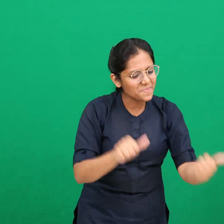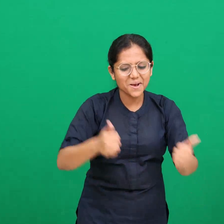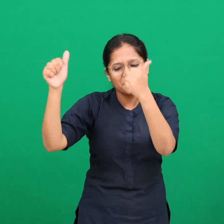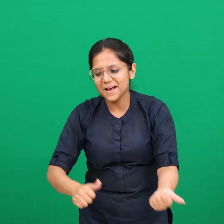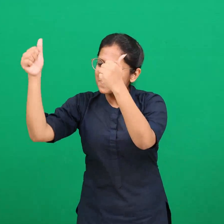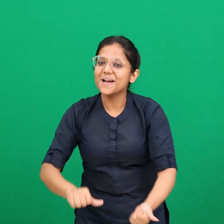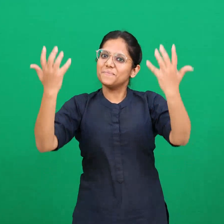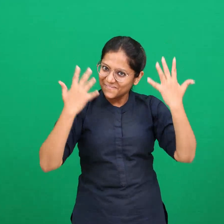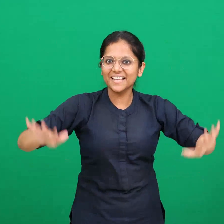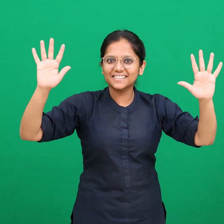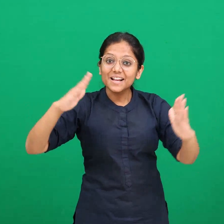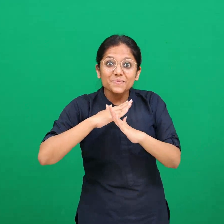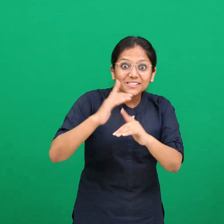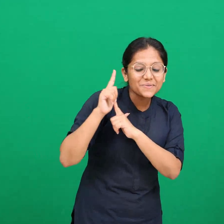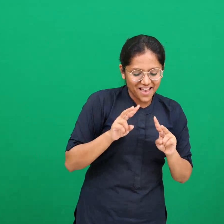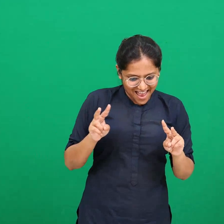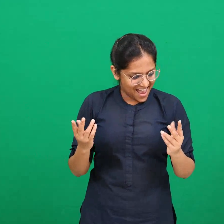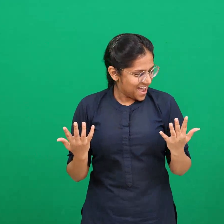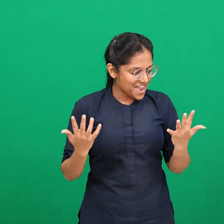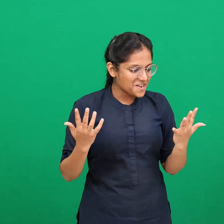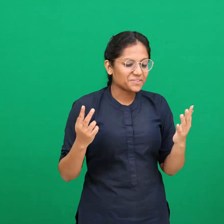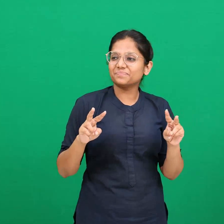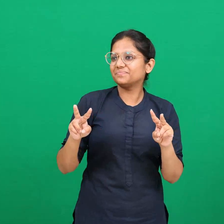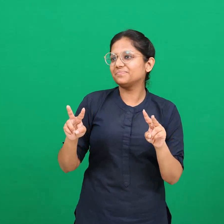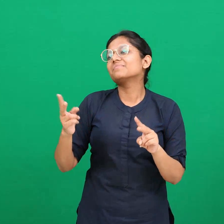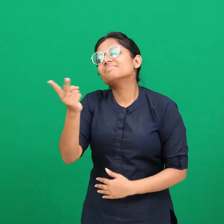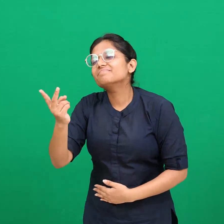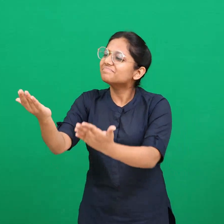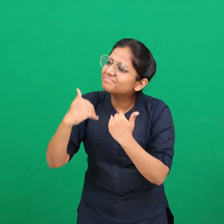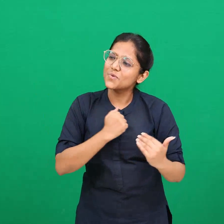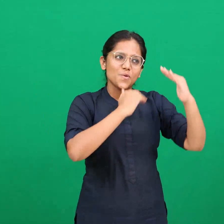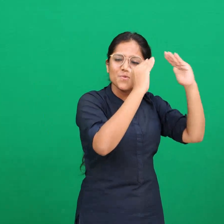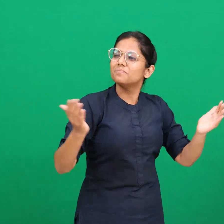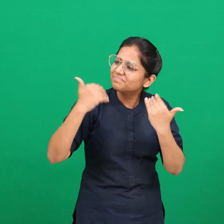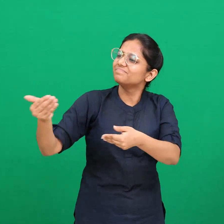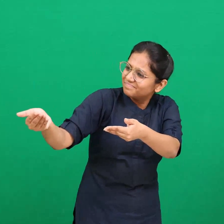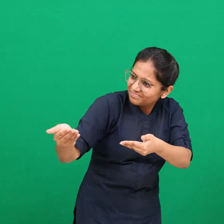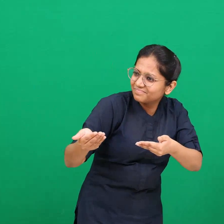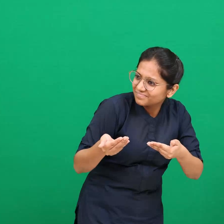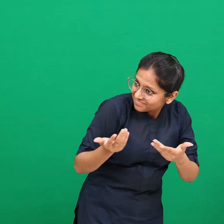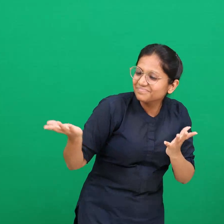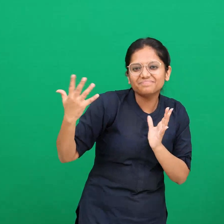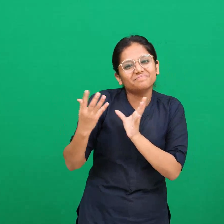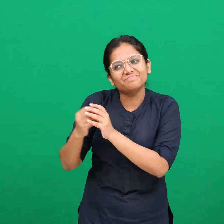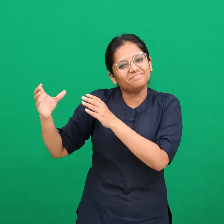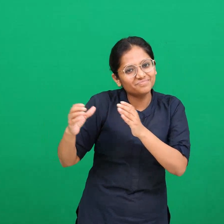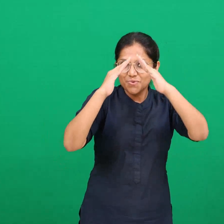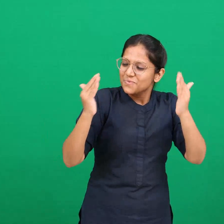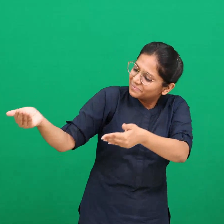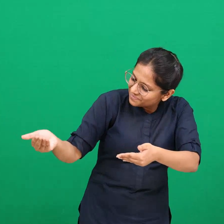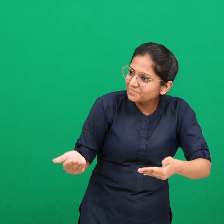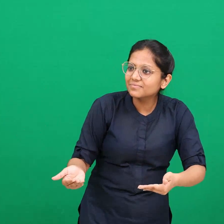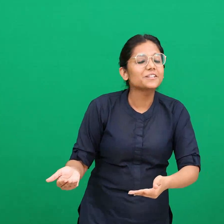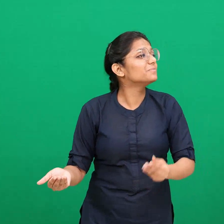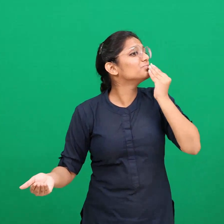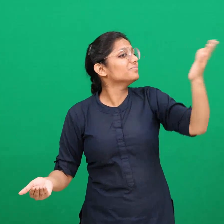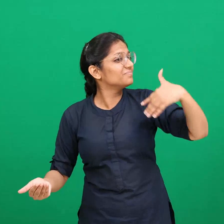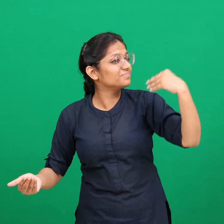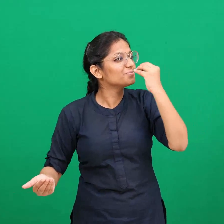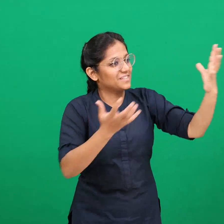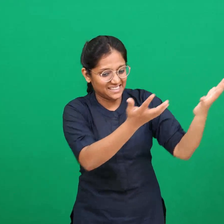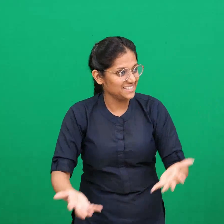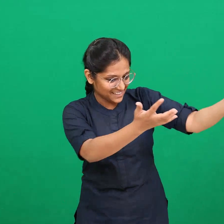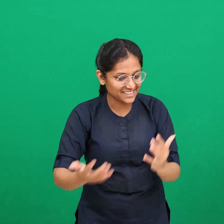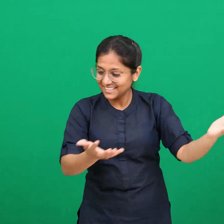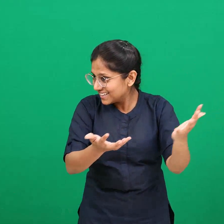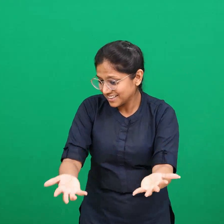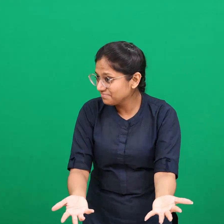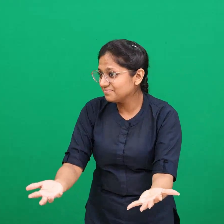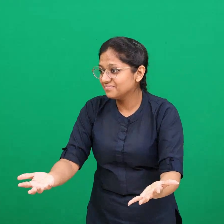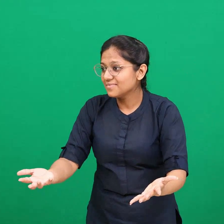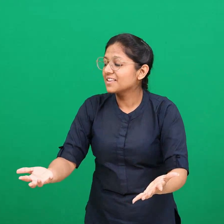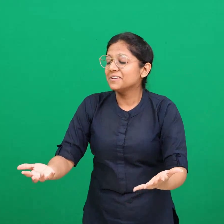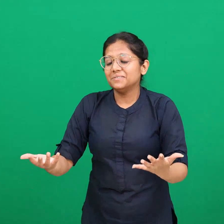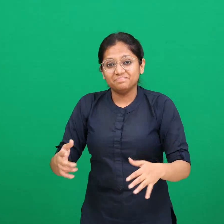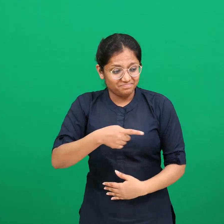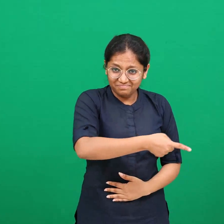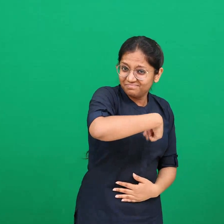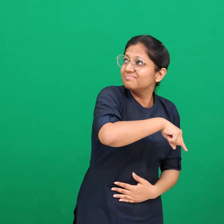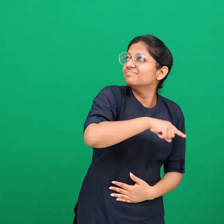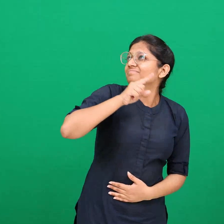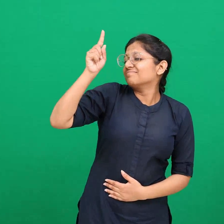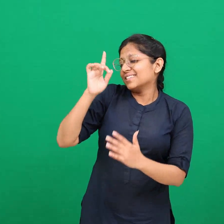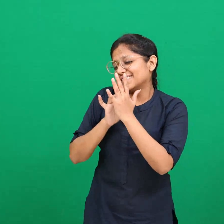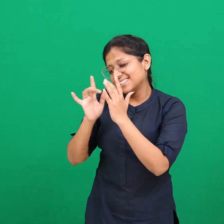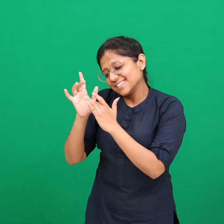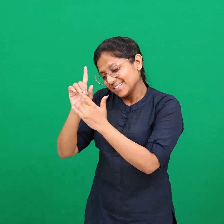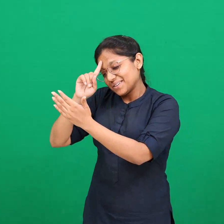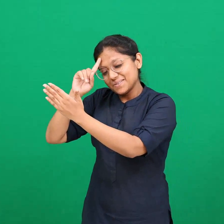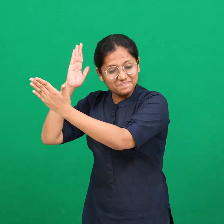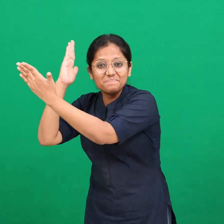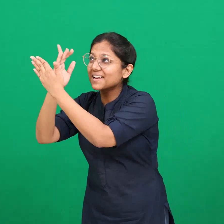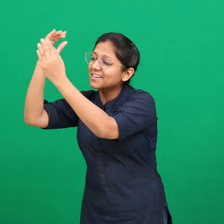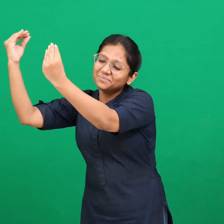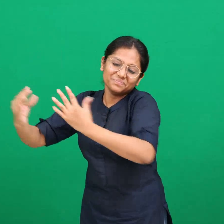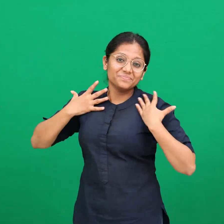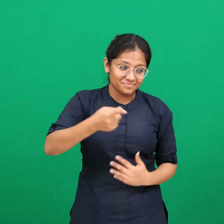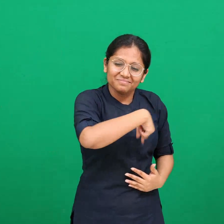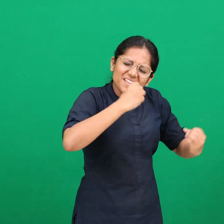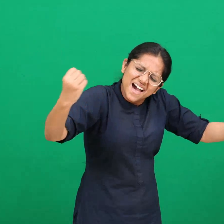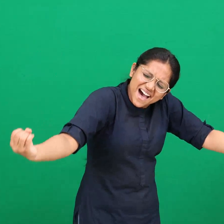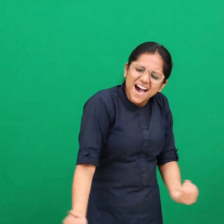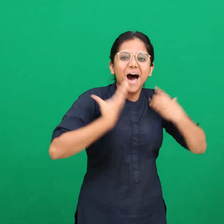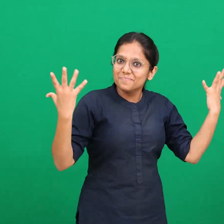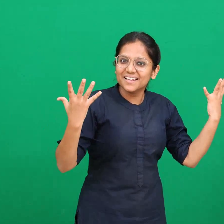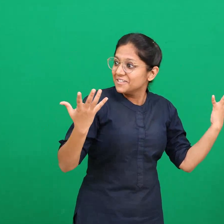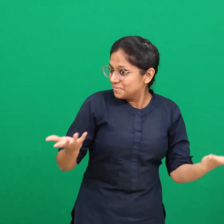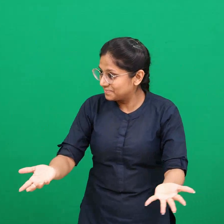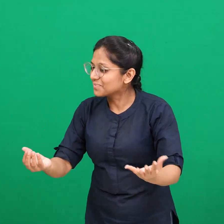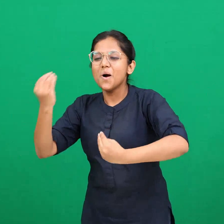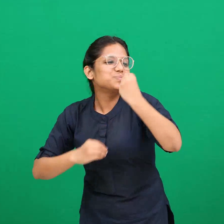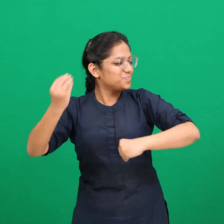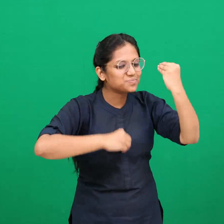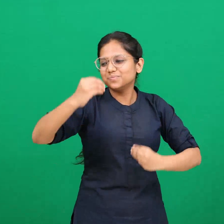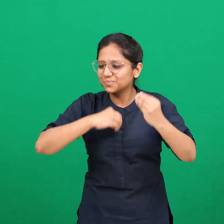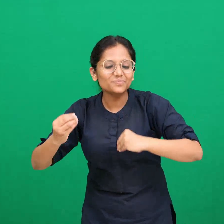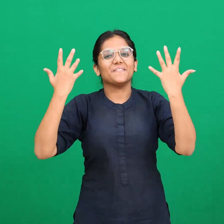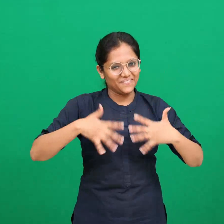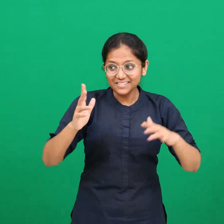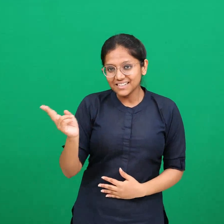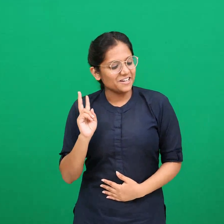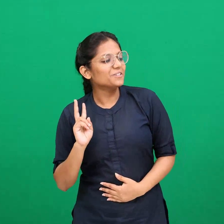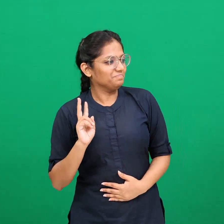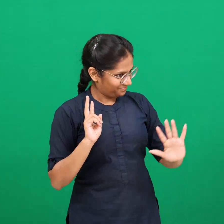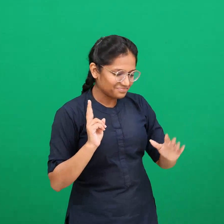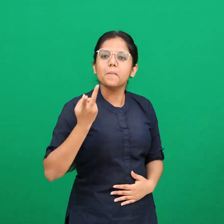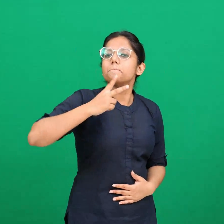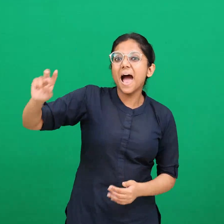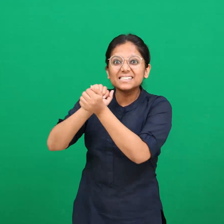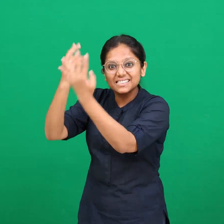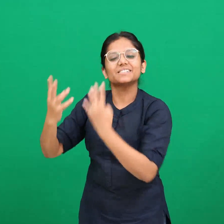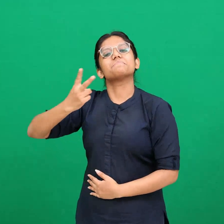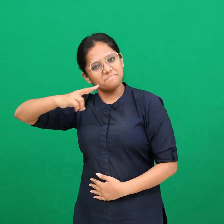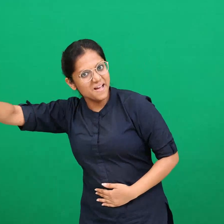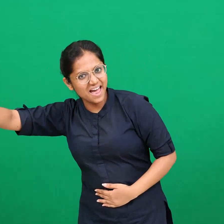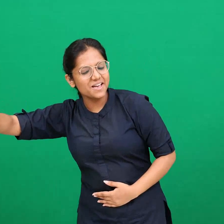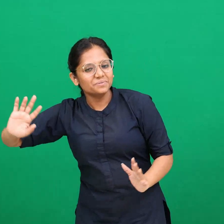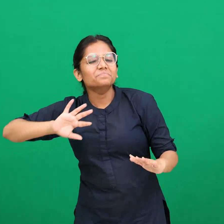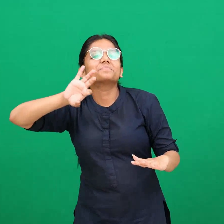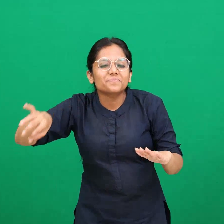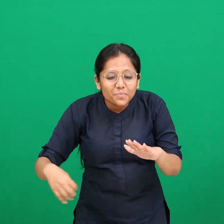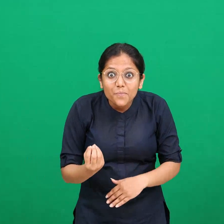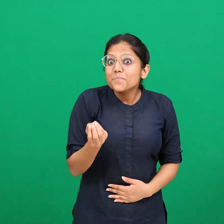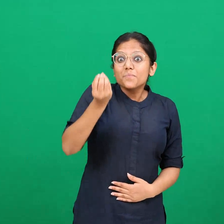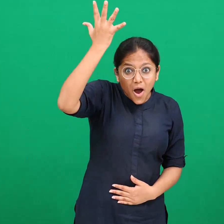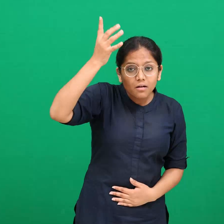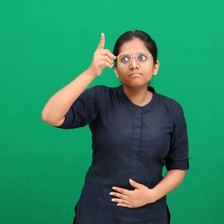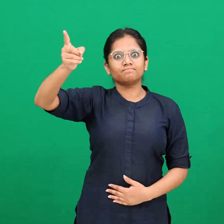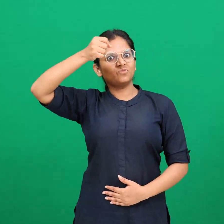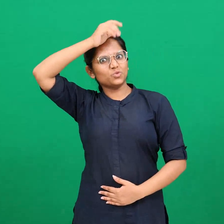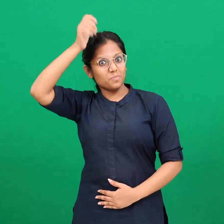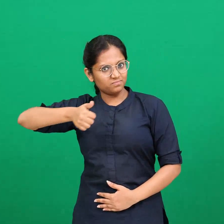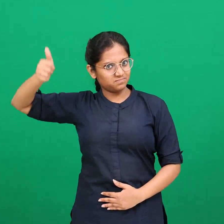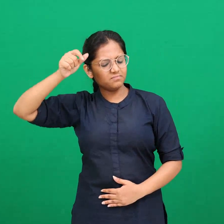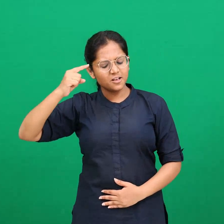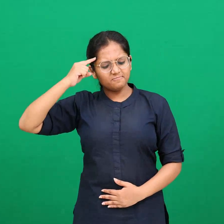Then he brought them into his home and set a meal before them. So he and all his household rejoiced that they had come to believe in God.